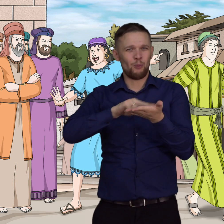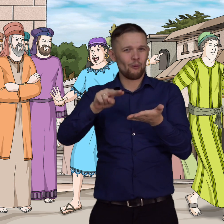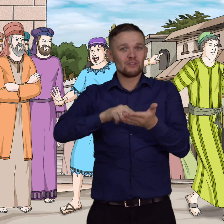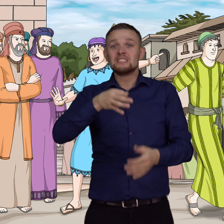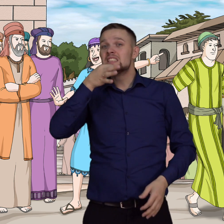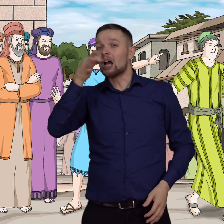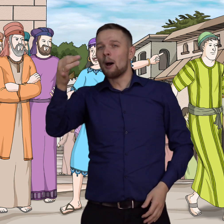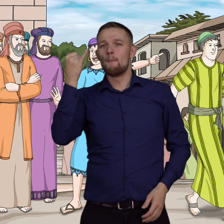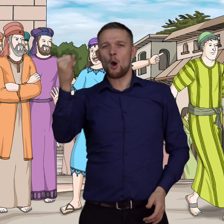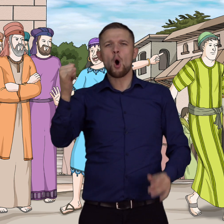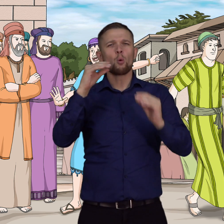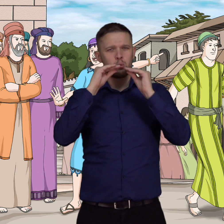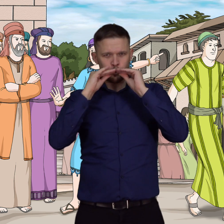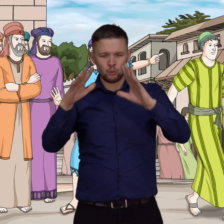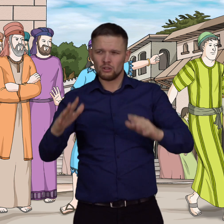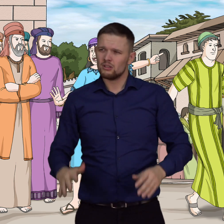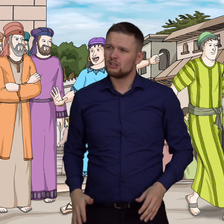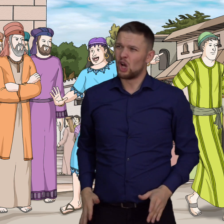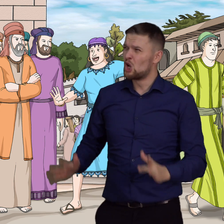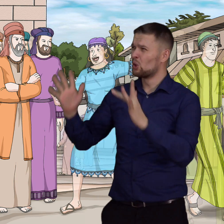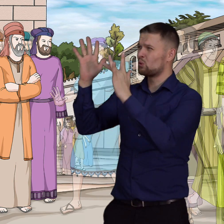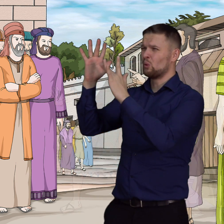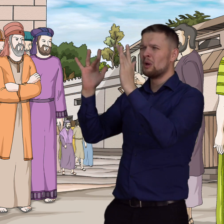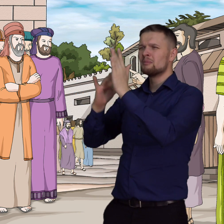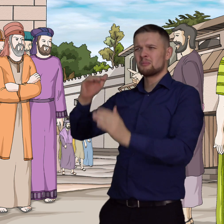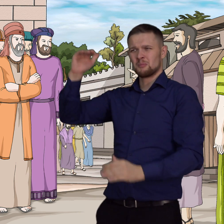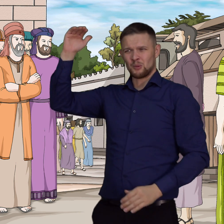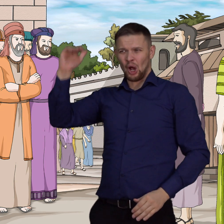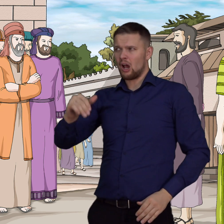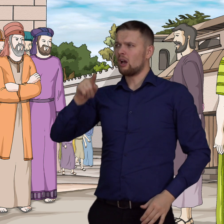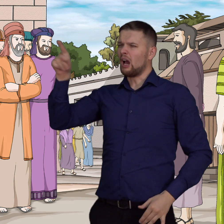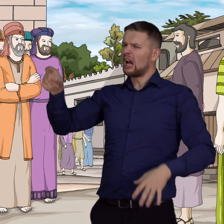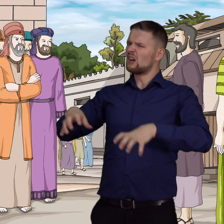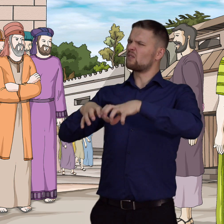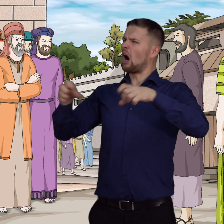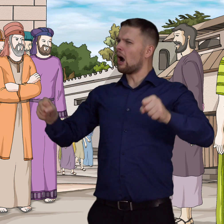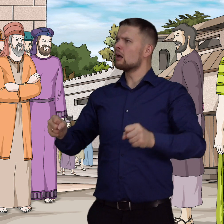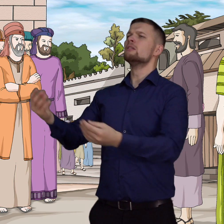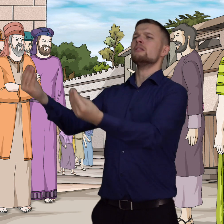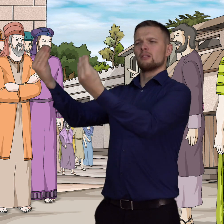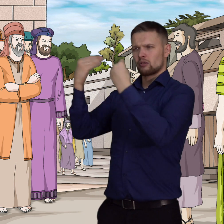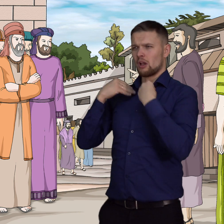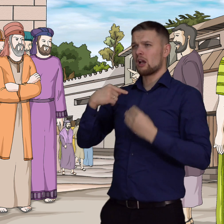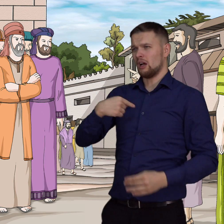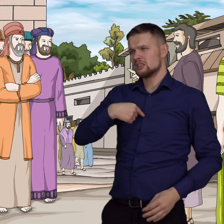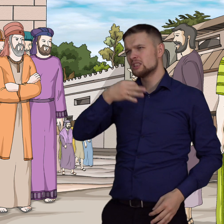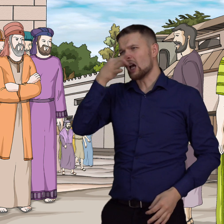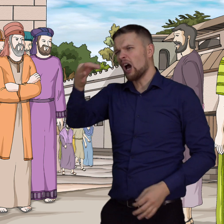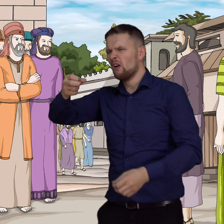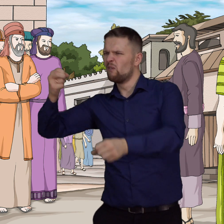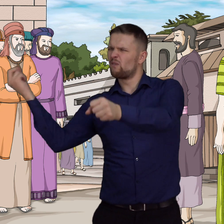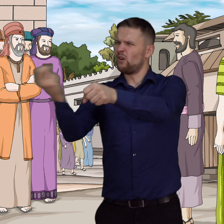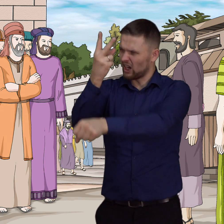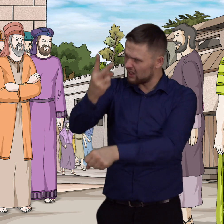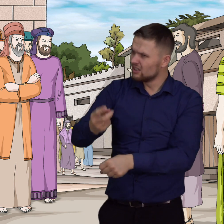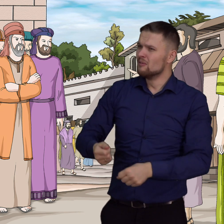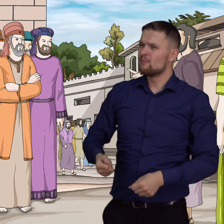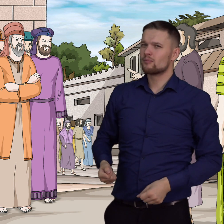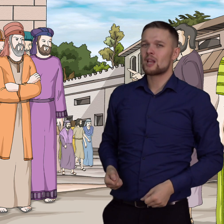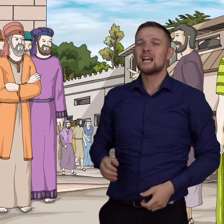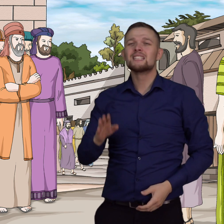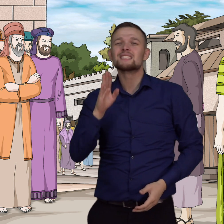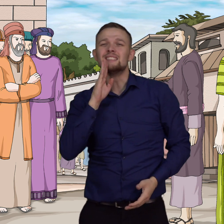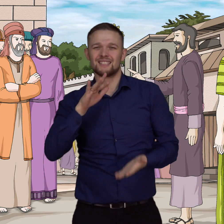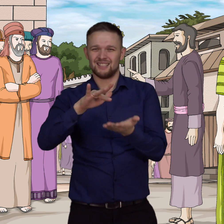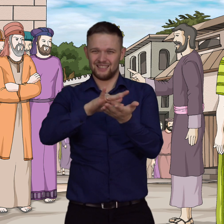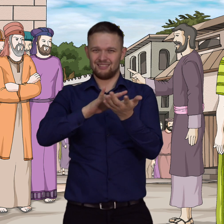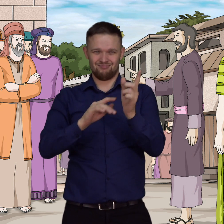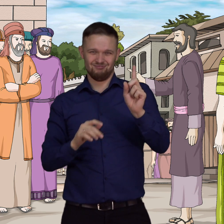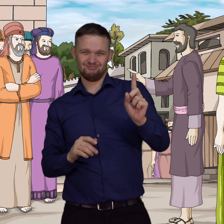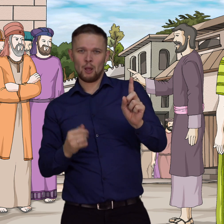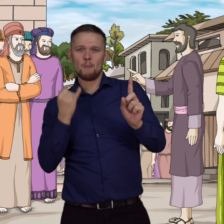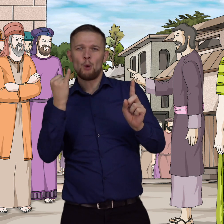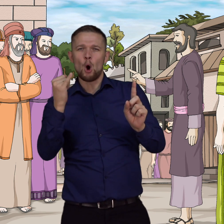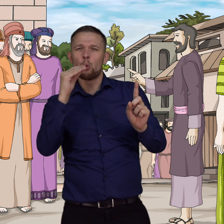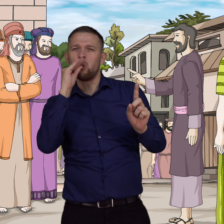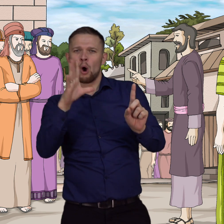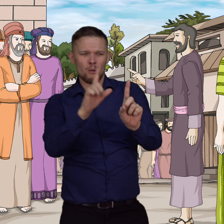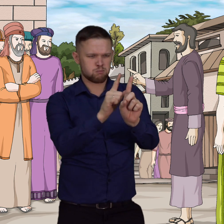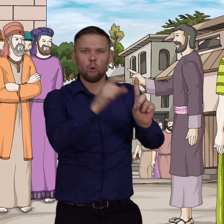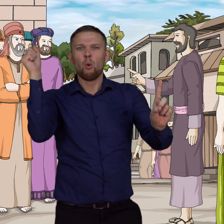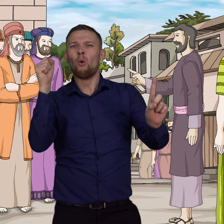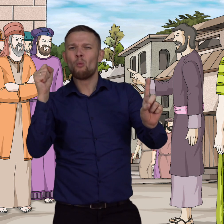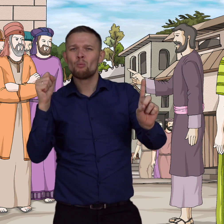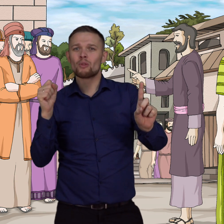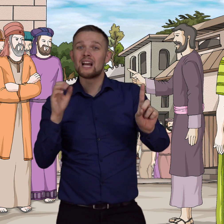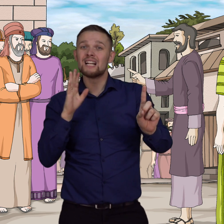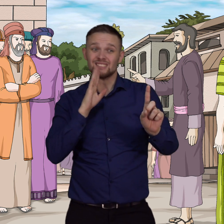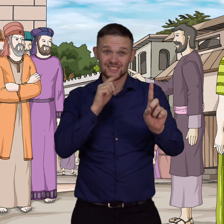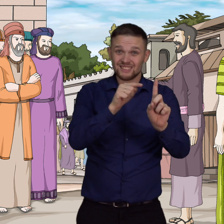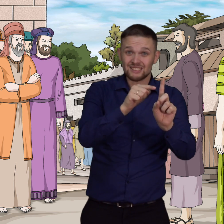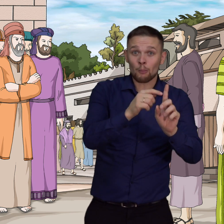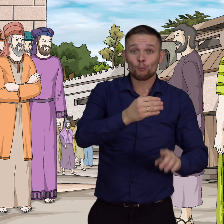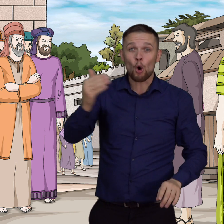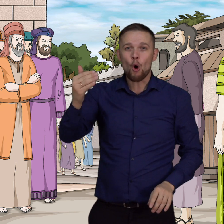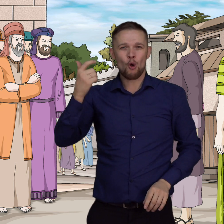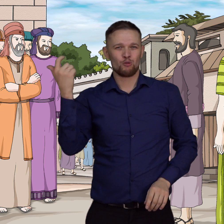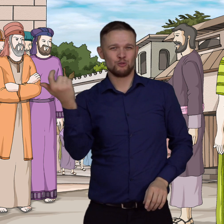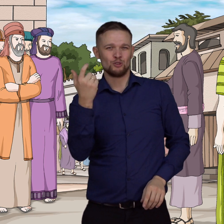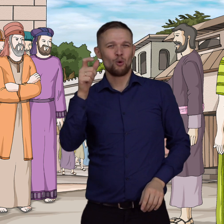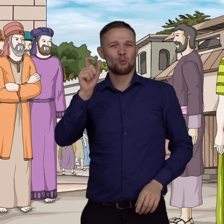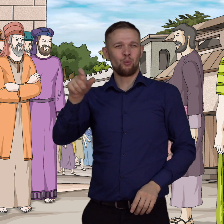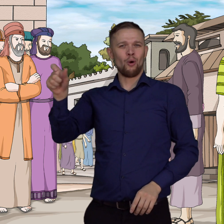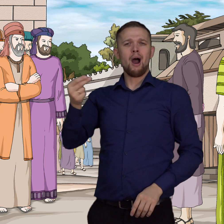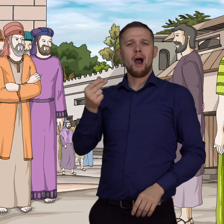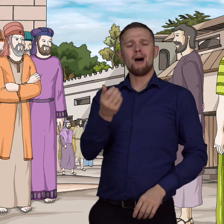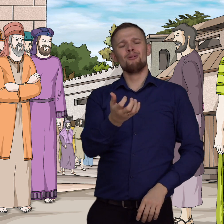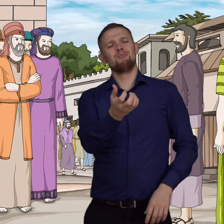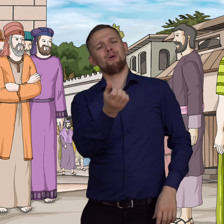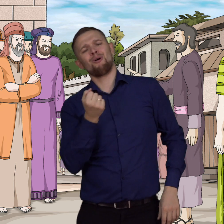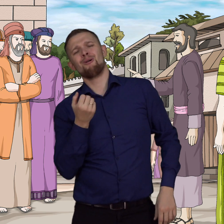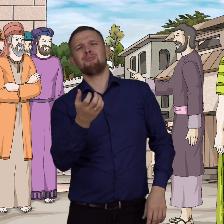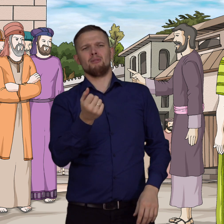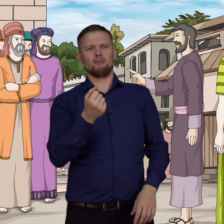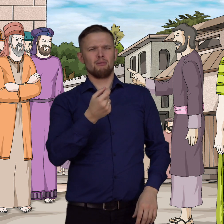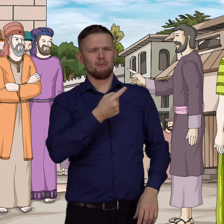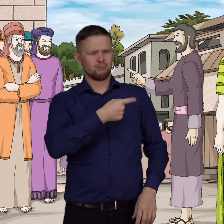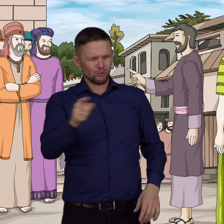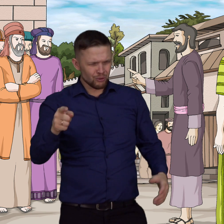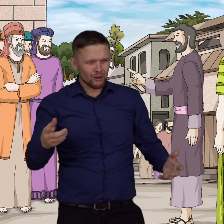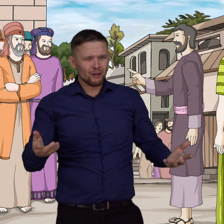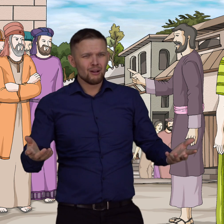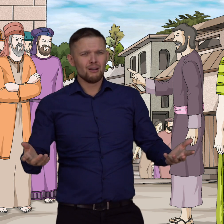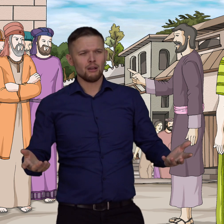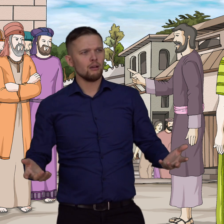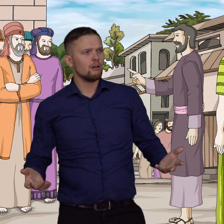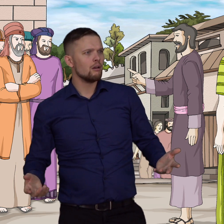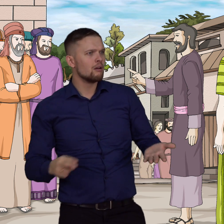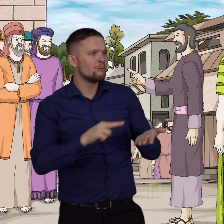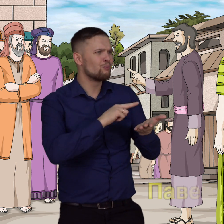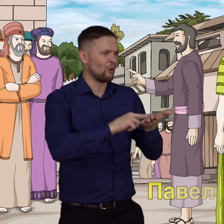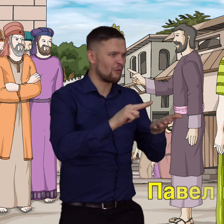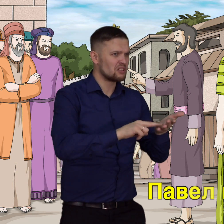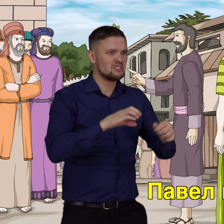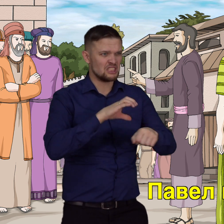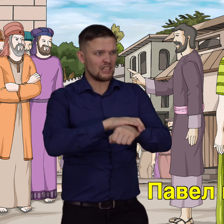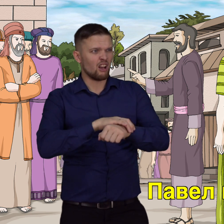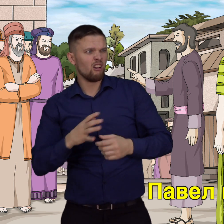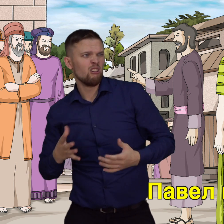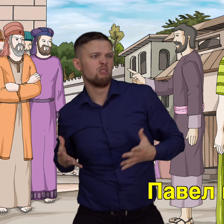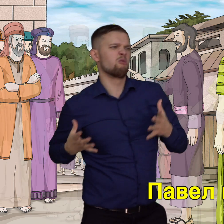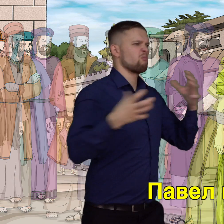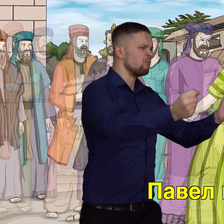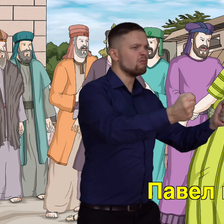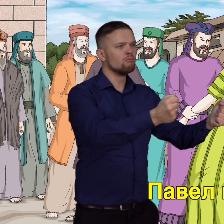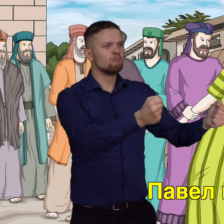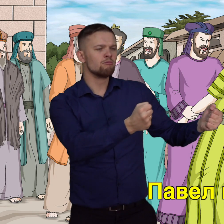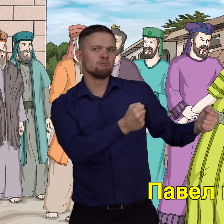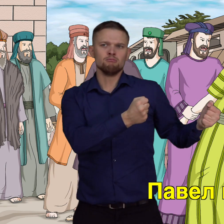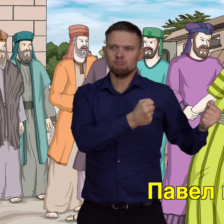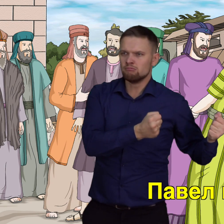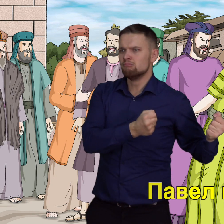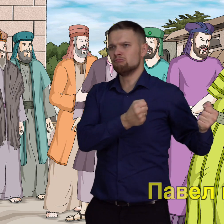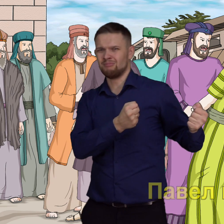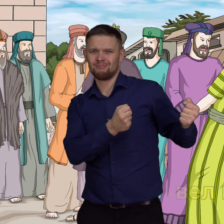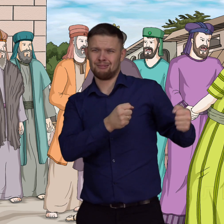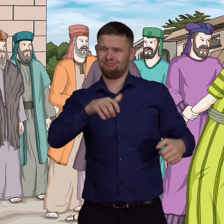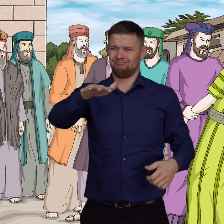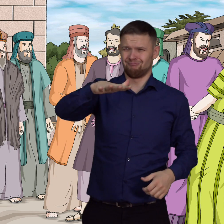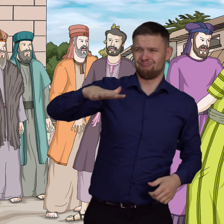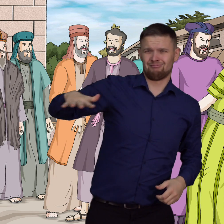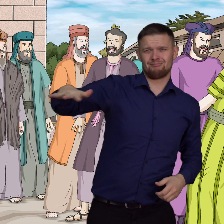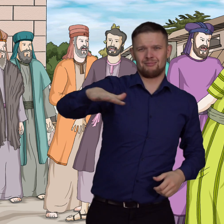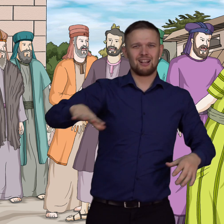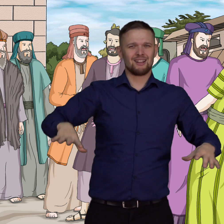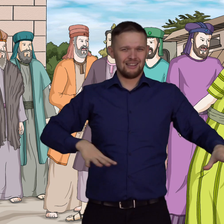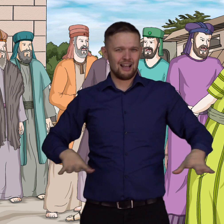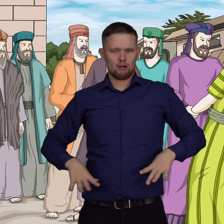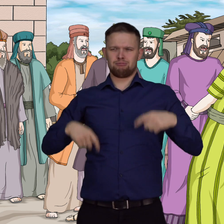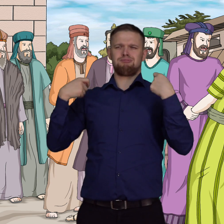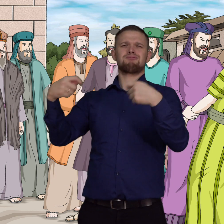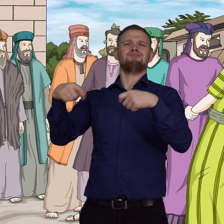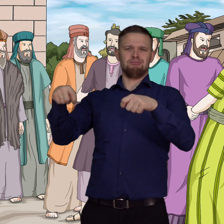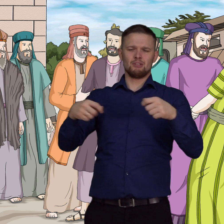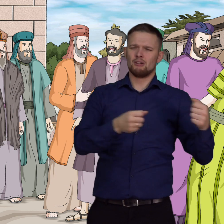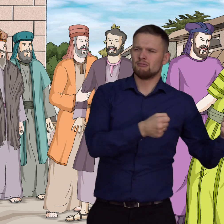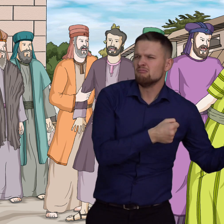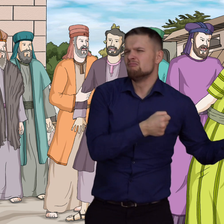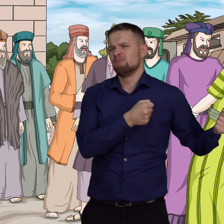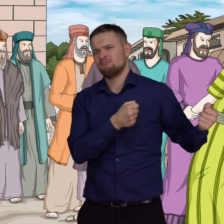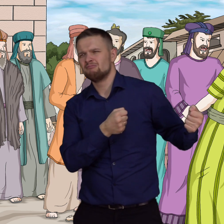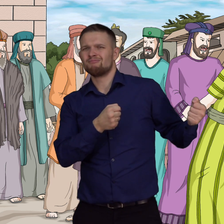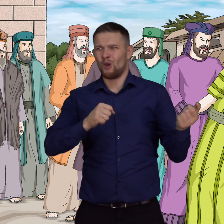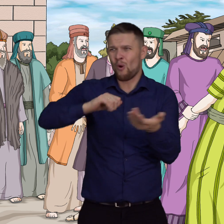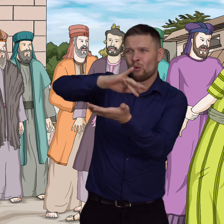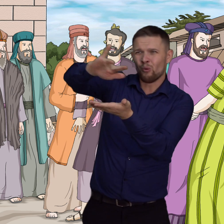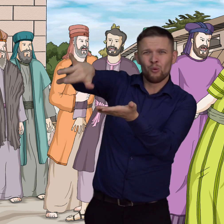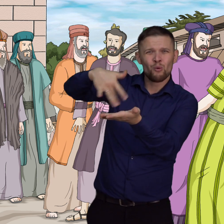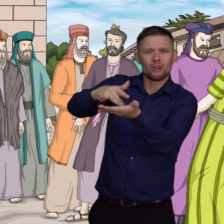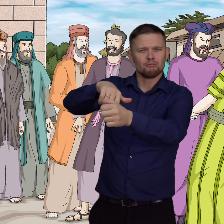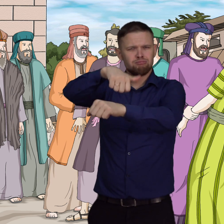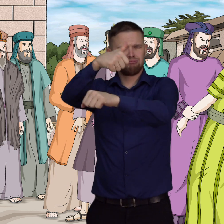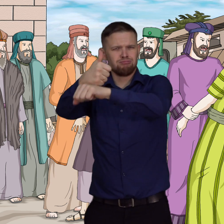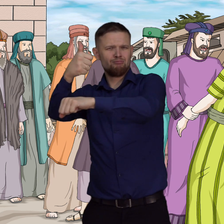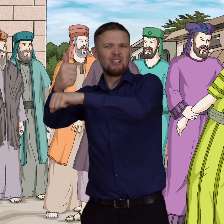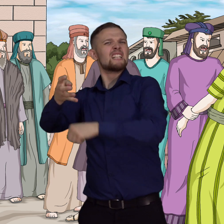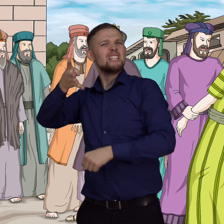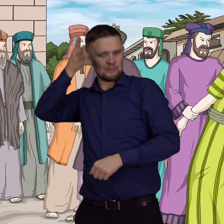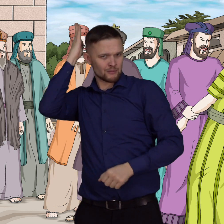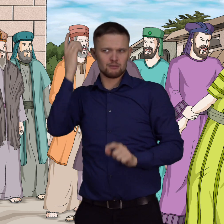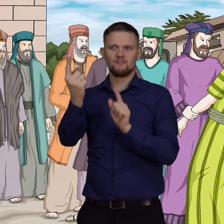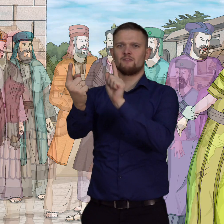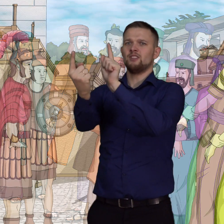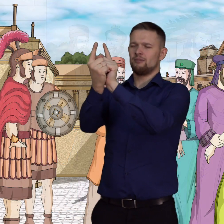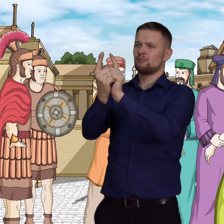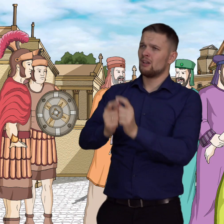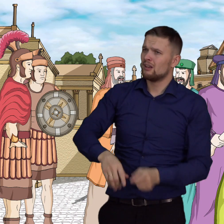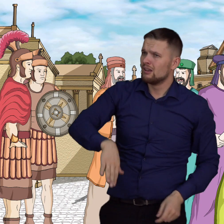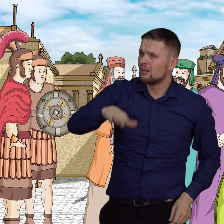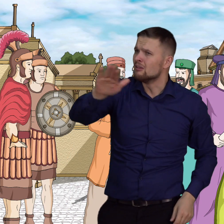Eventually Paul grew so aggravated that he turned and said to the spirit, “In the name of Jesus Christ I command you to come out of her!” And the spirit left her at that very moment. When the girl’s owners saw that their hope of making money was gone, they seized Paul and Silas and dragged them before the authorities in the marketplace.